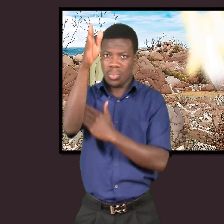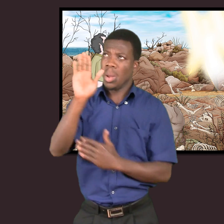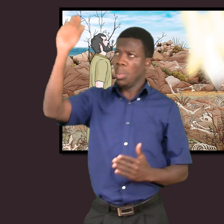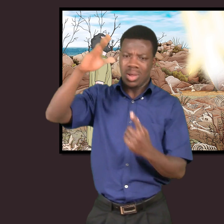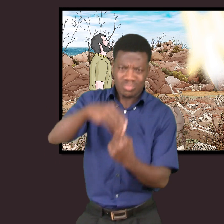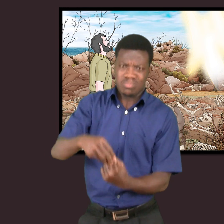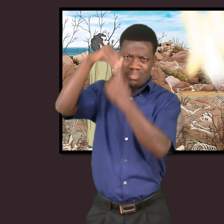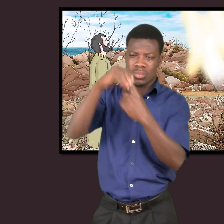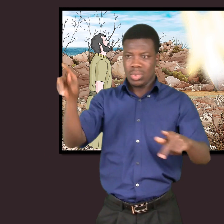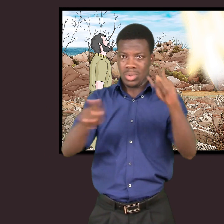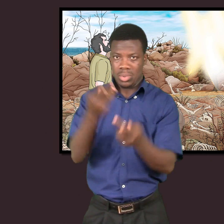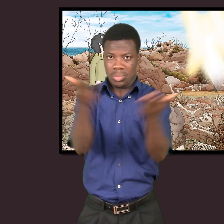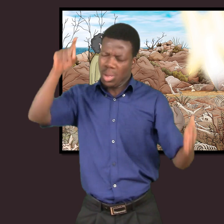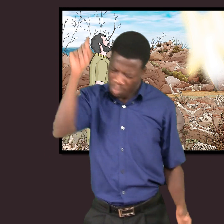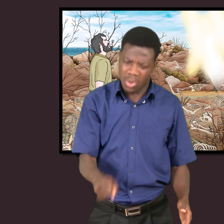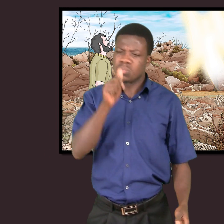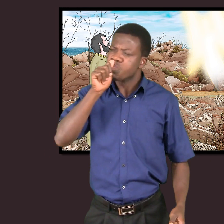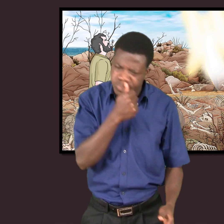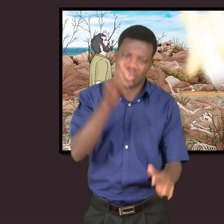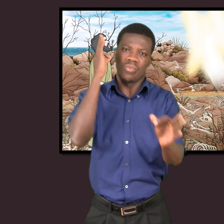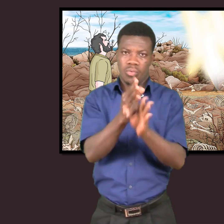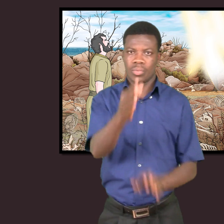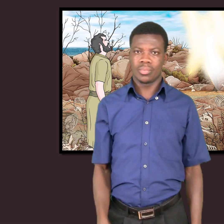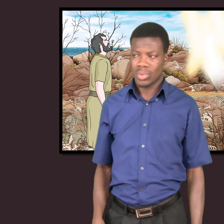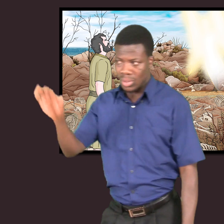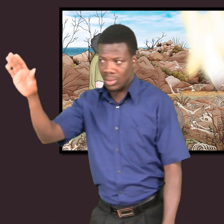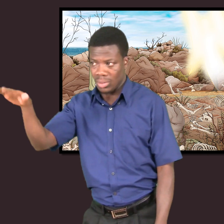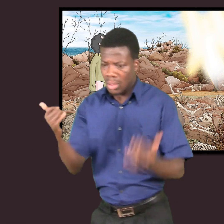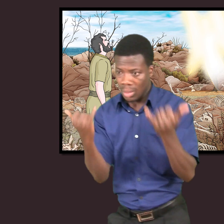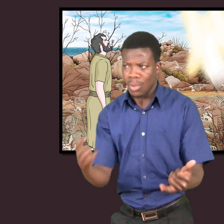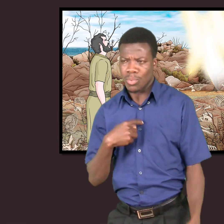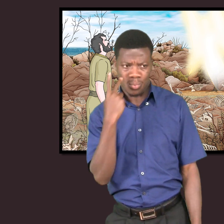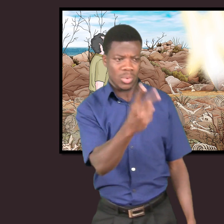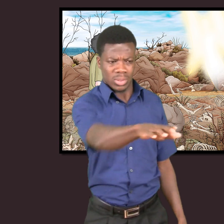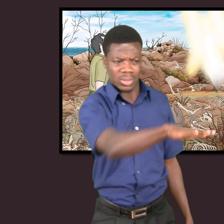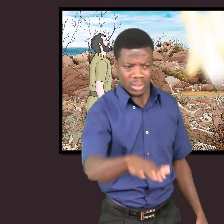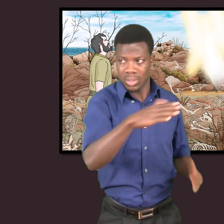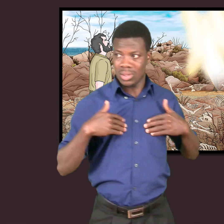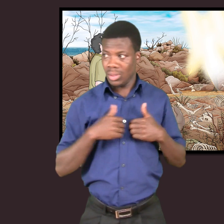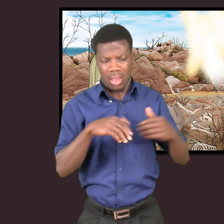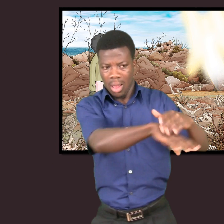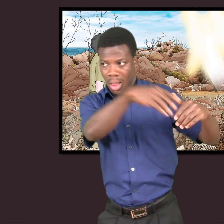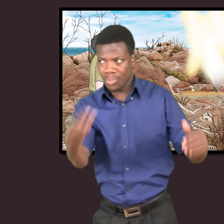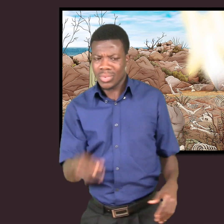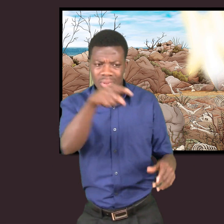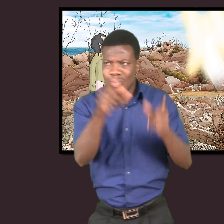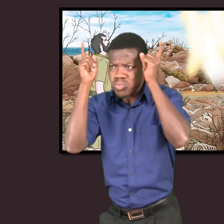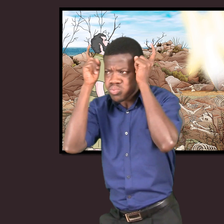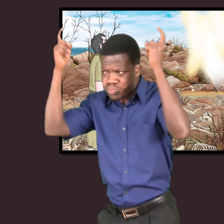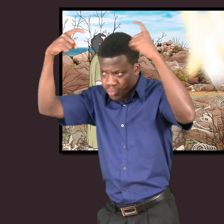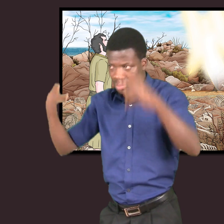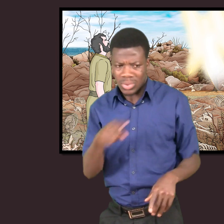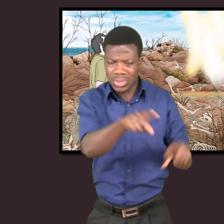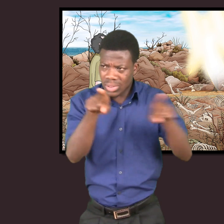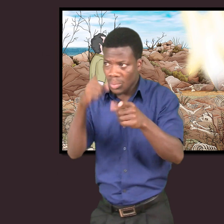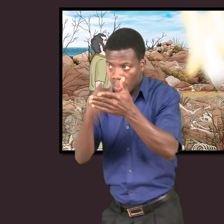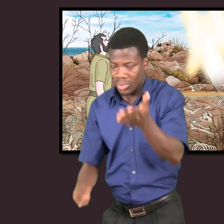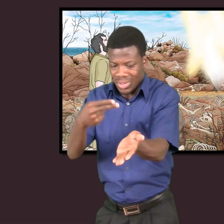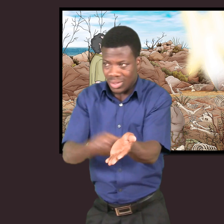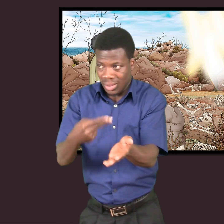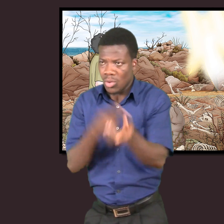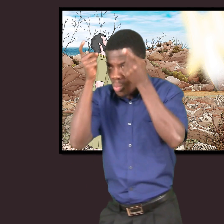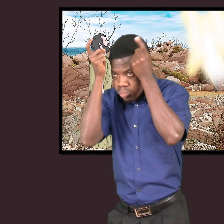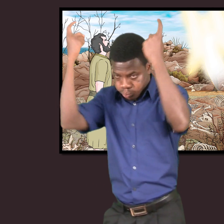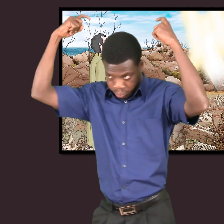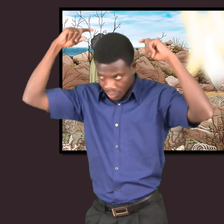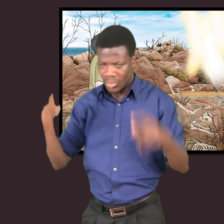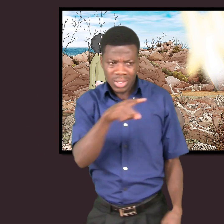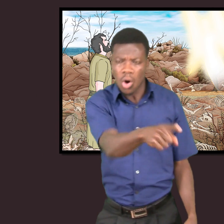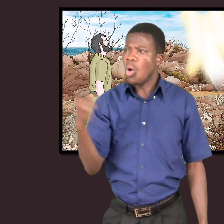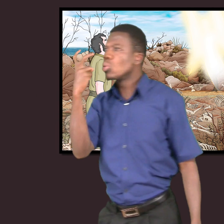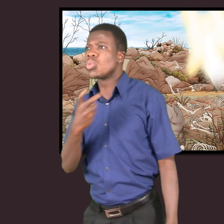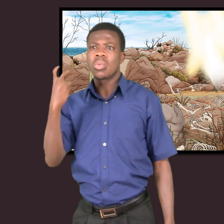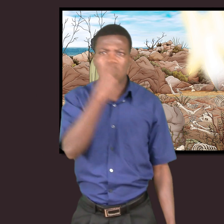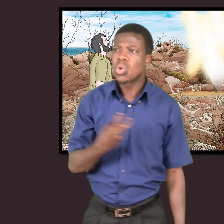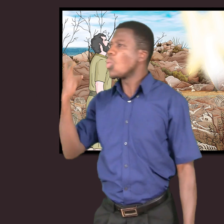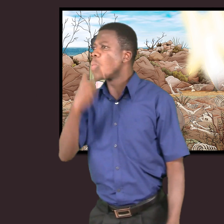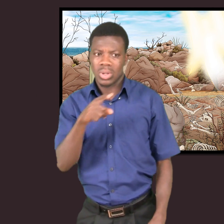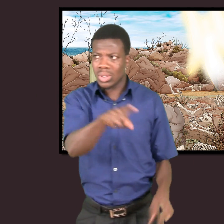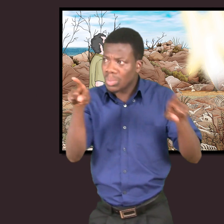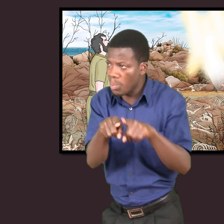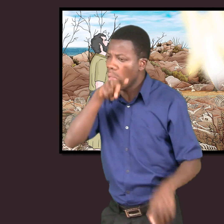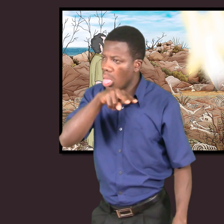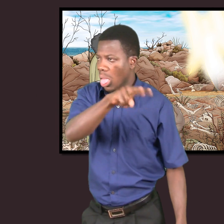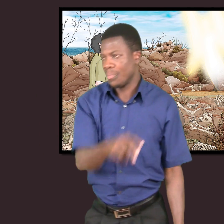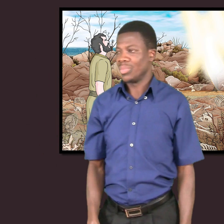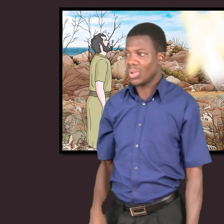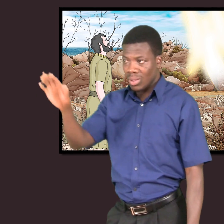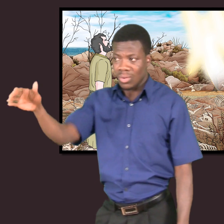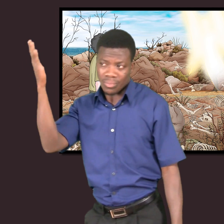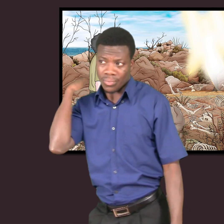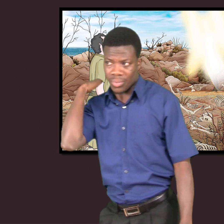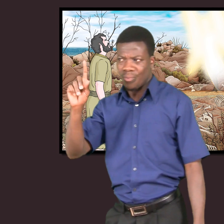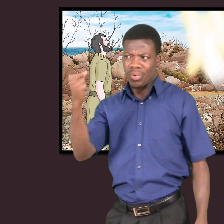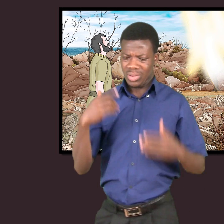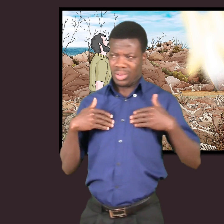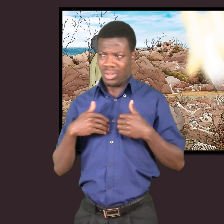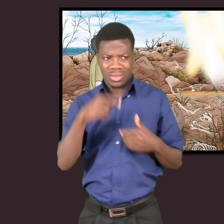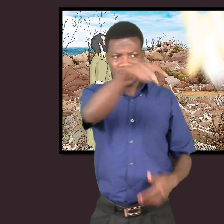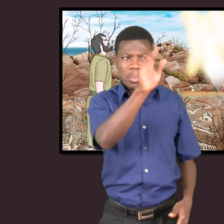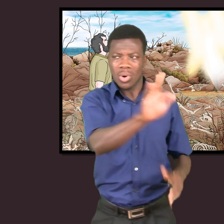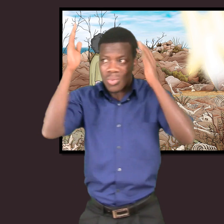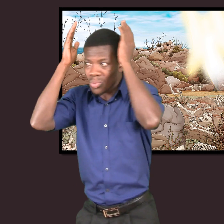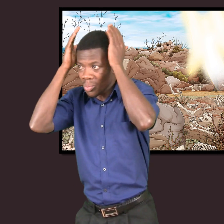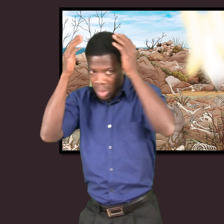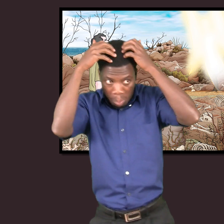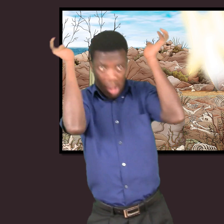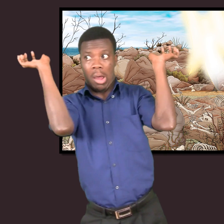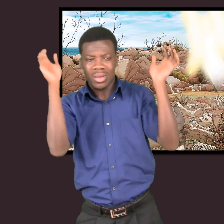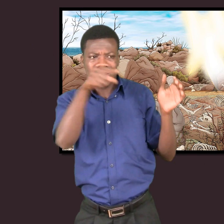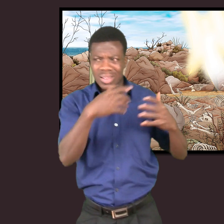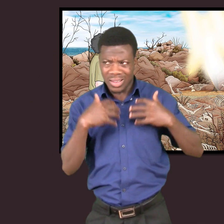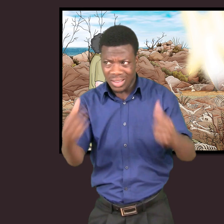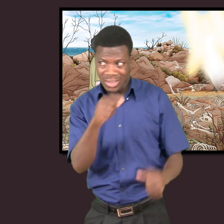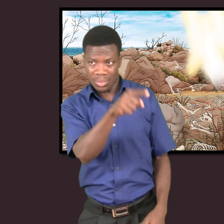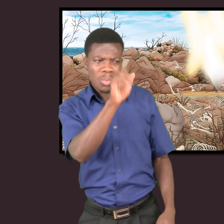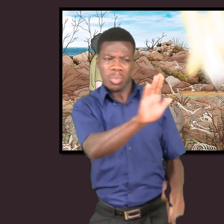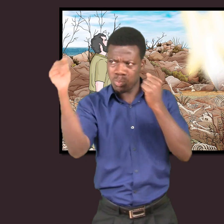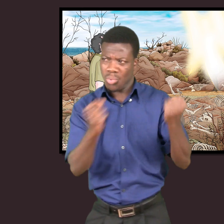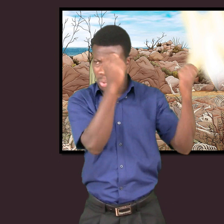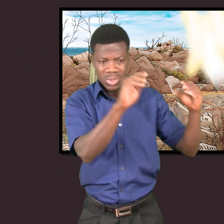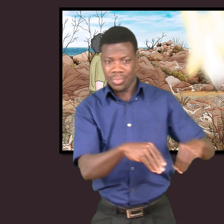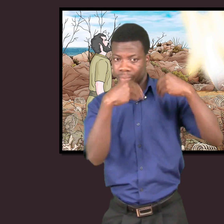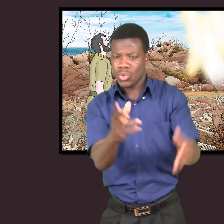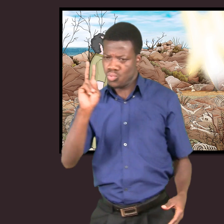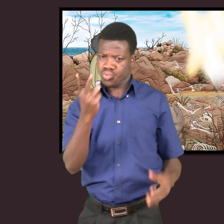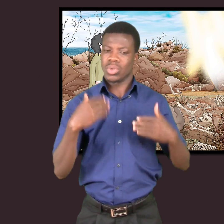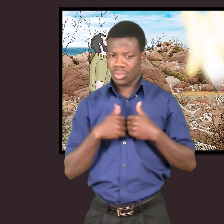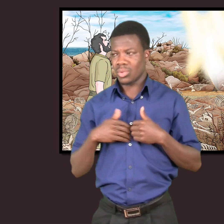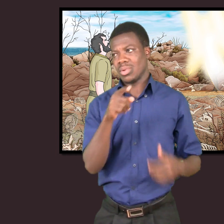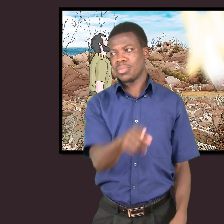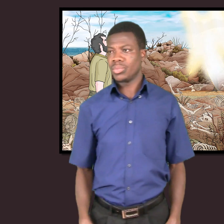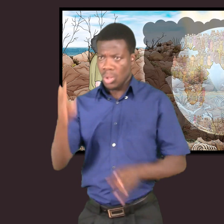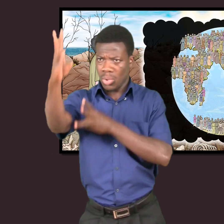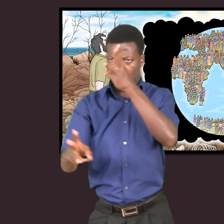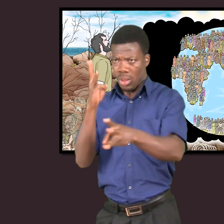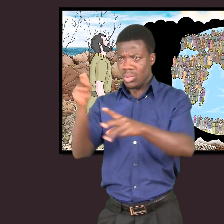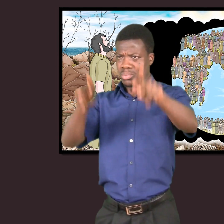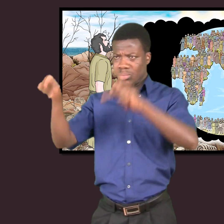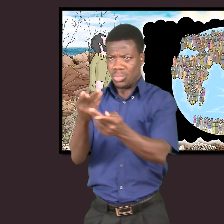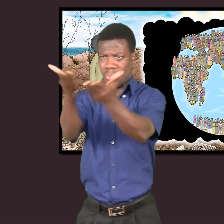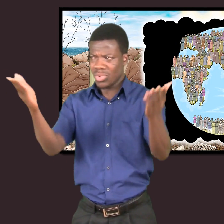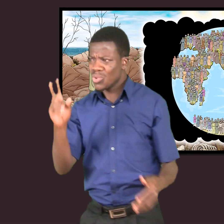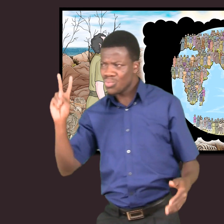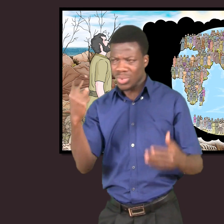Then I saw another beast rising out of the earth. This beast had two horns like a lamb, but spoke like a dragon.